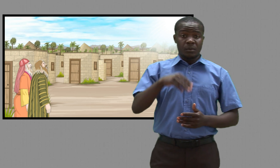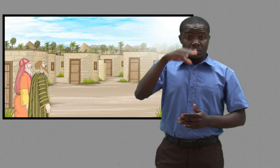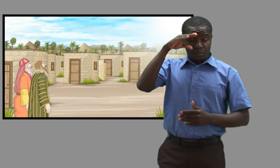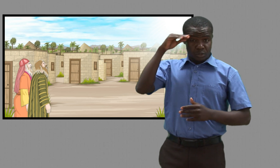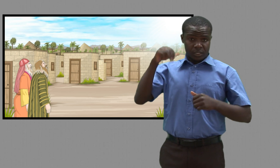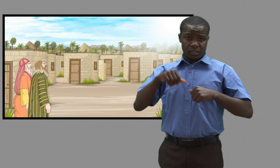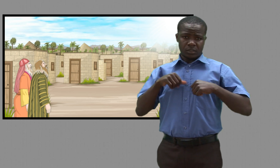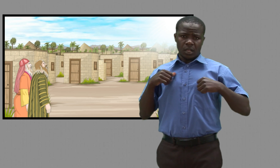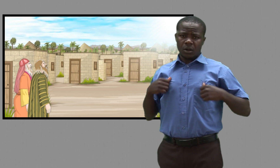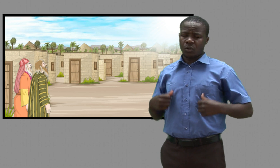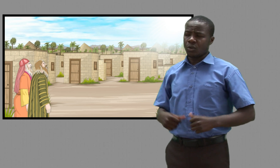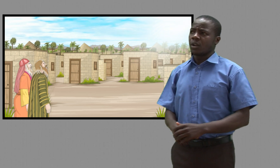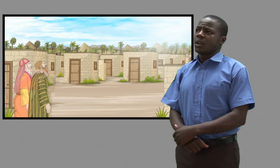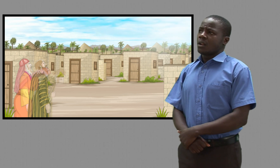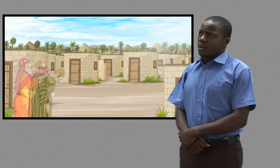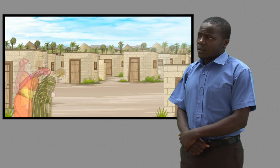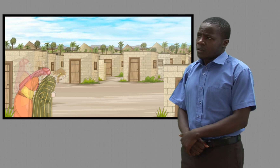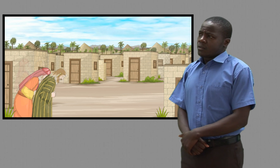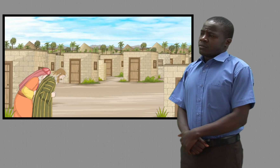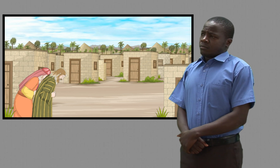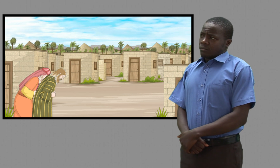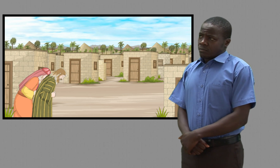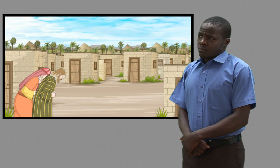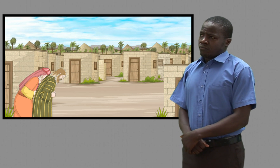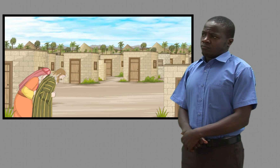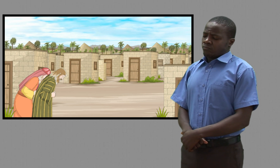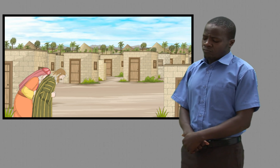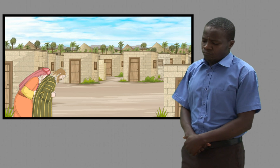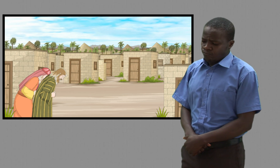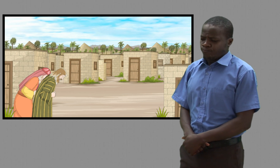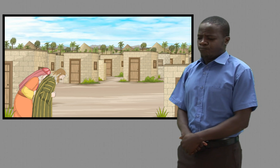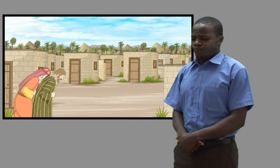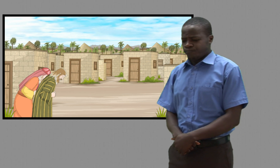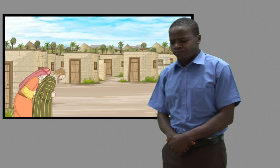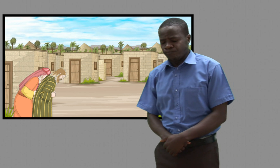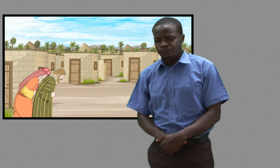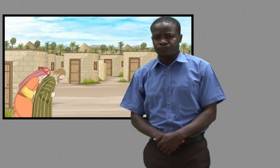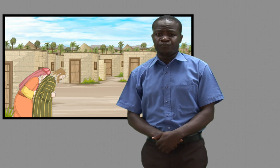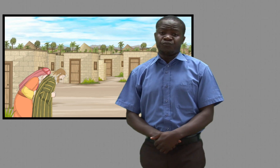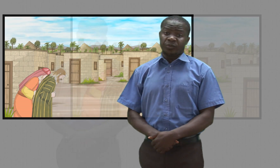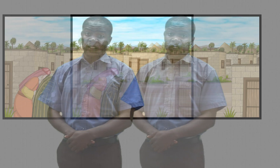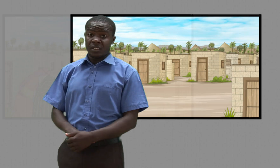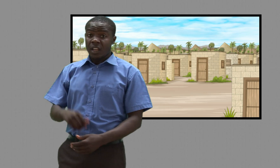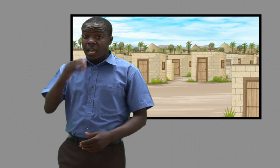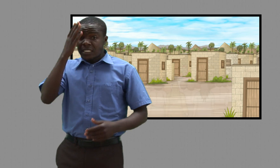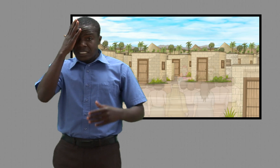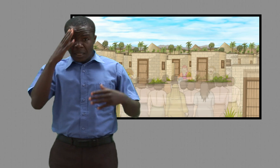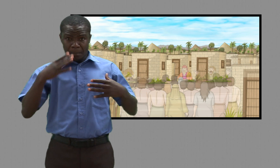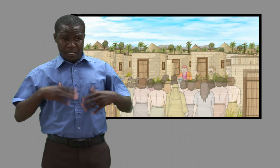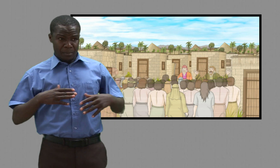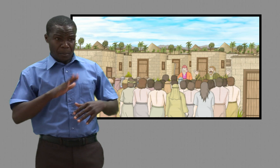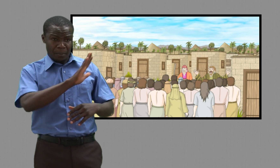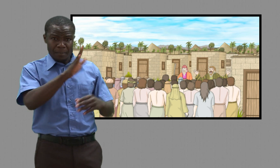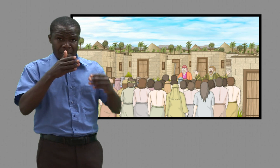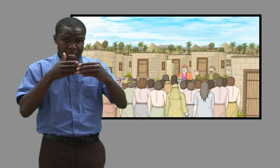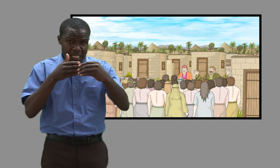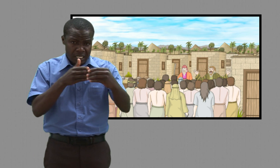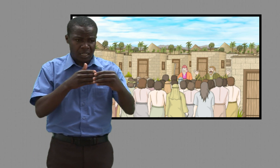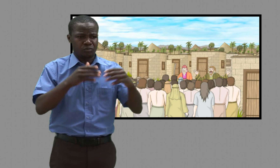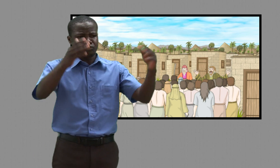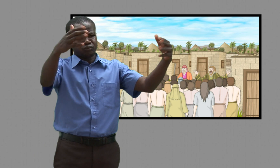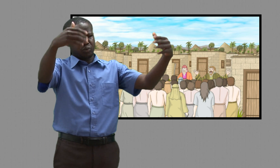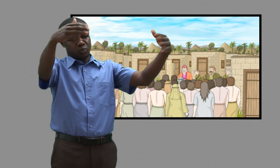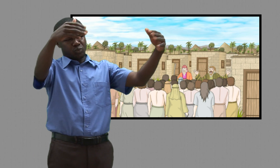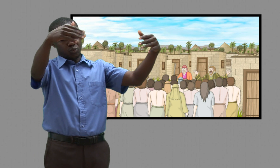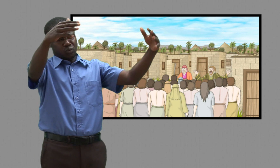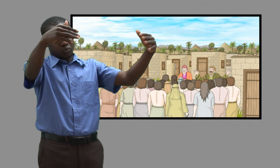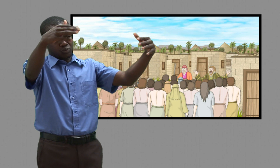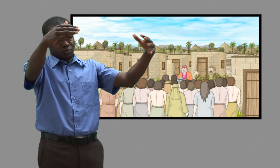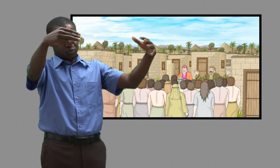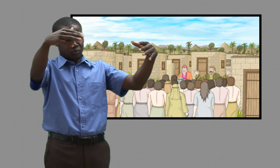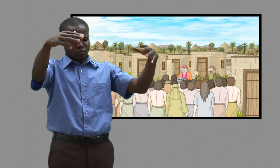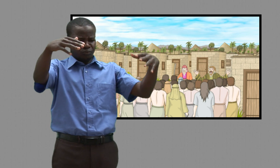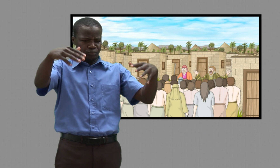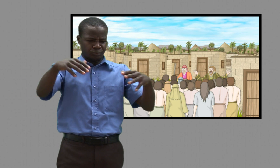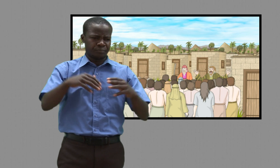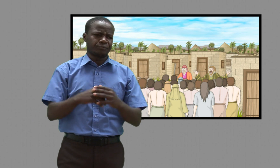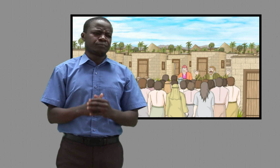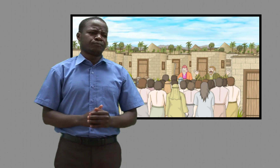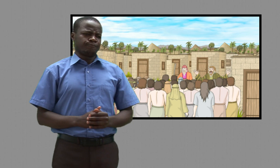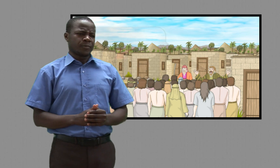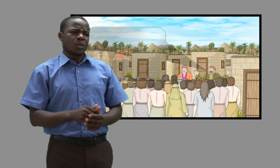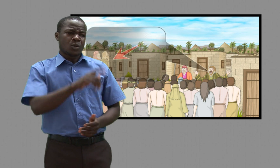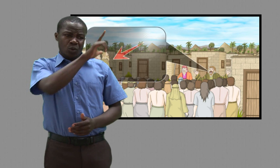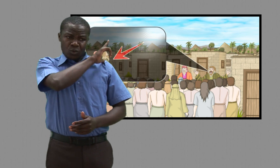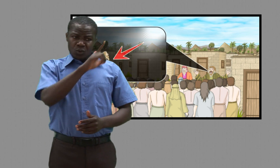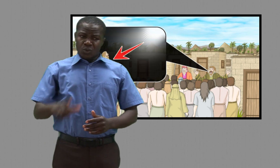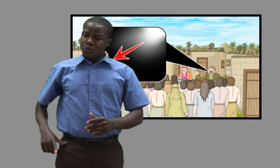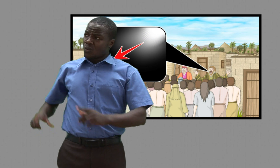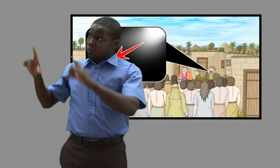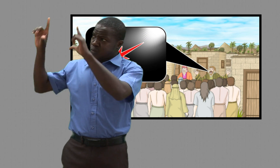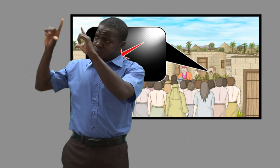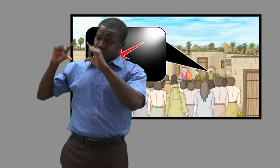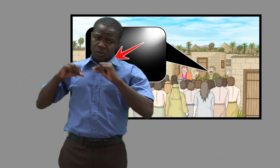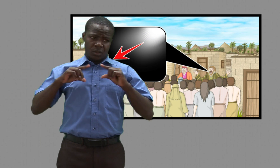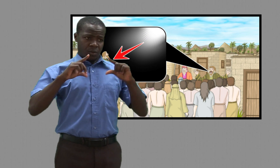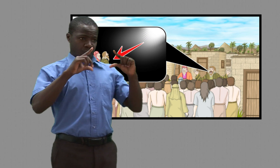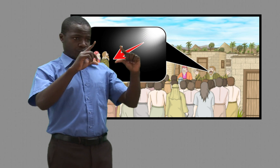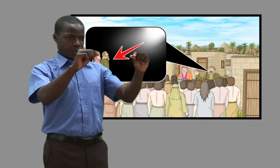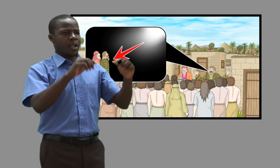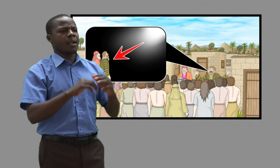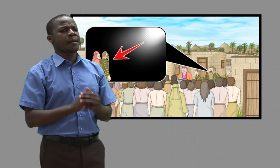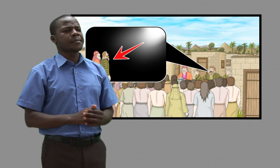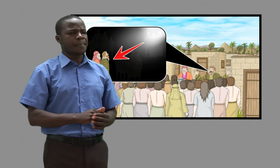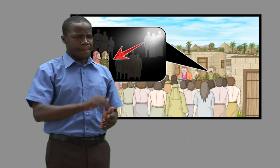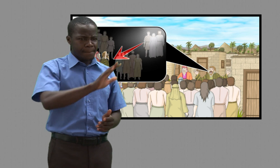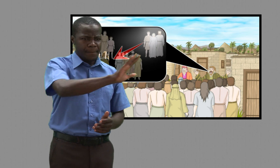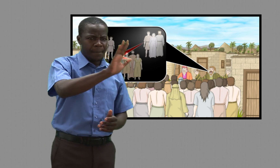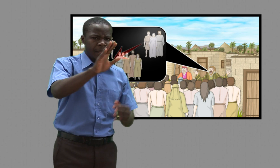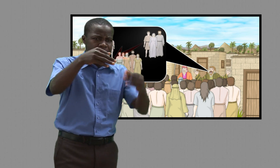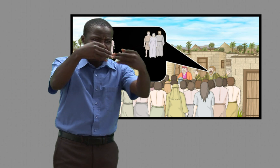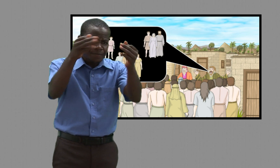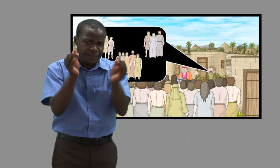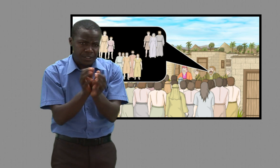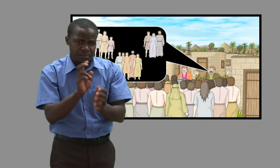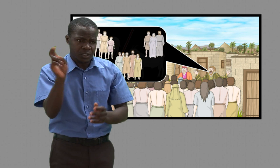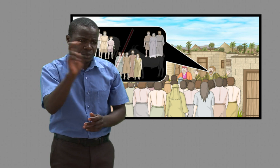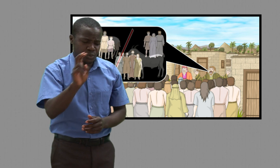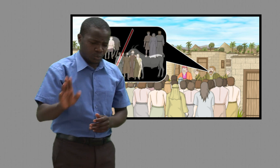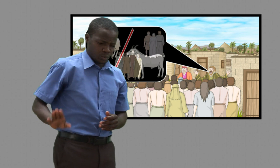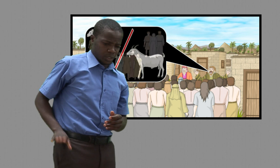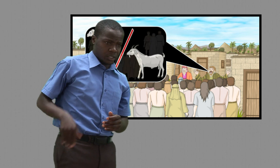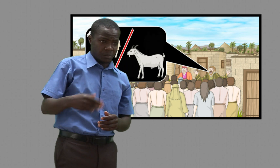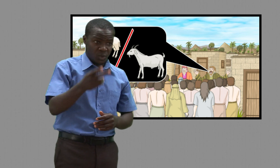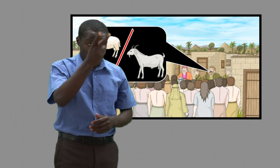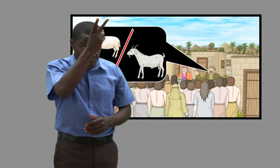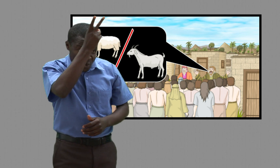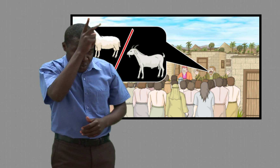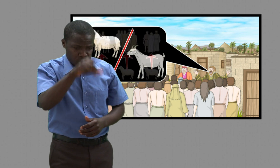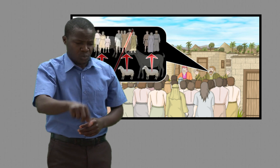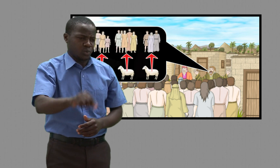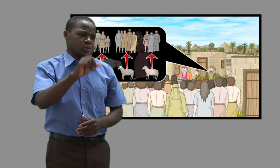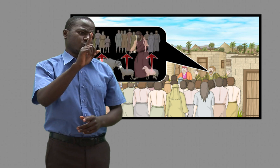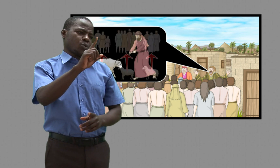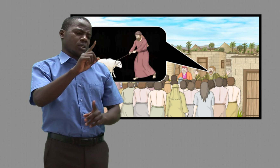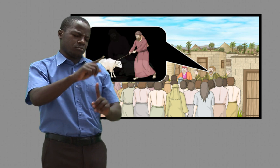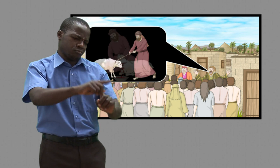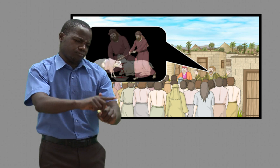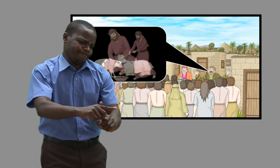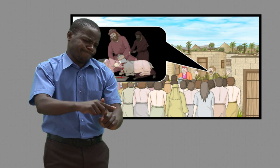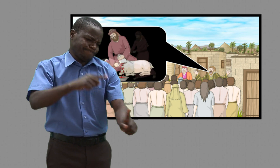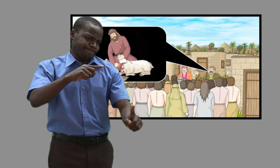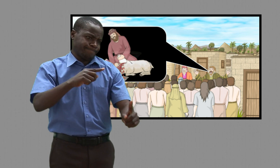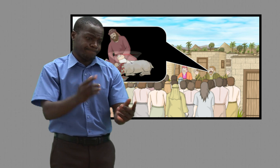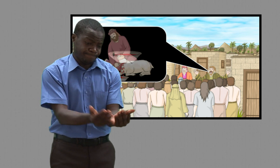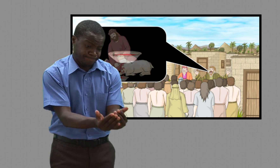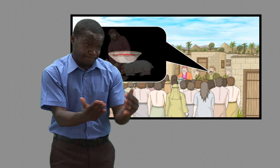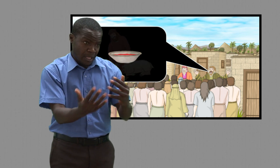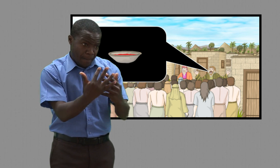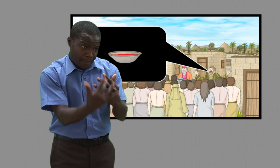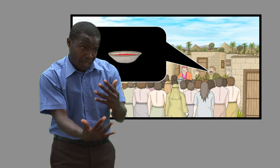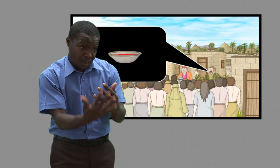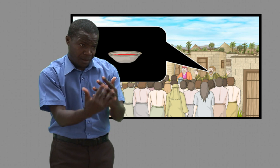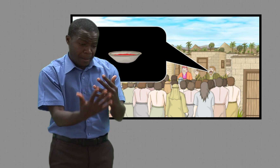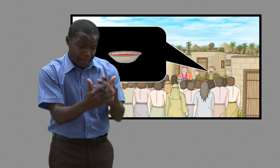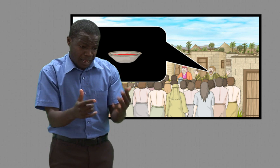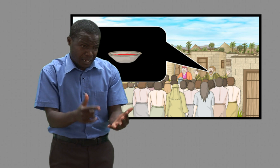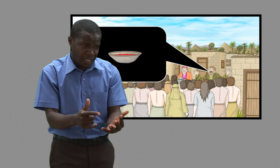Then Moses summoned all the elders of Israel and told them, “Go at once and select for yourselves a lamb for each family, and slaughter the Passover lamb.